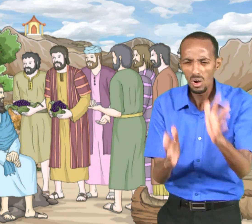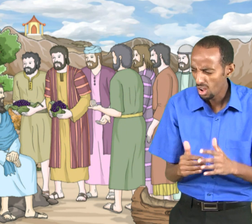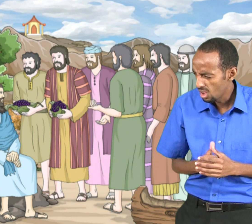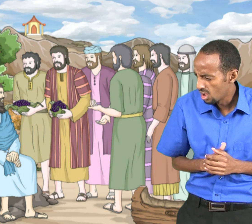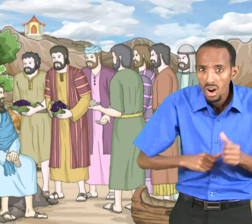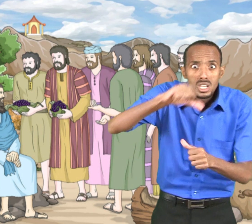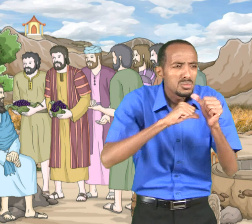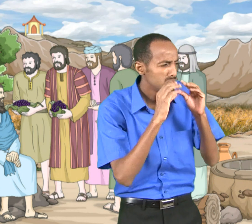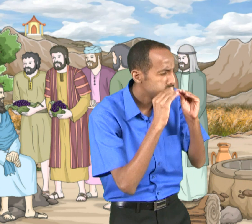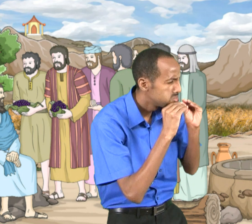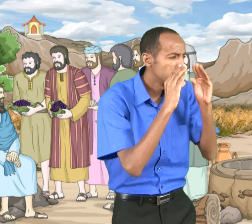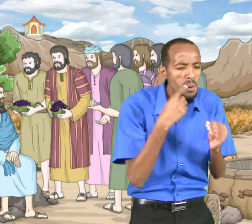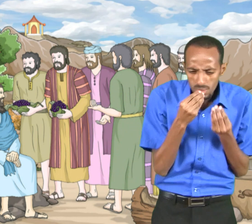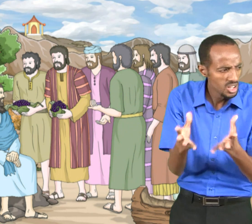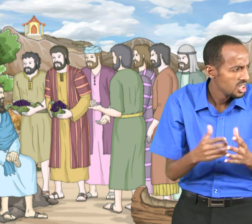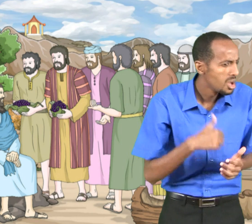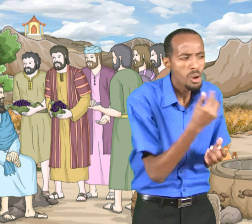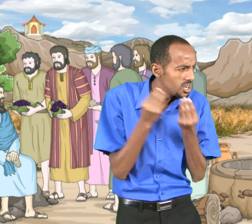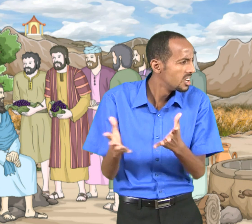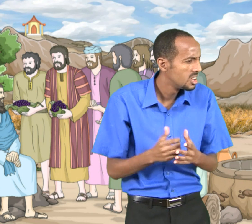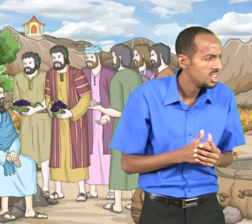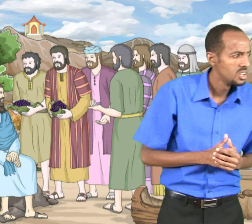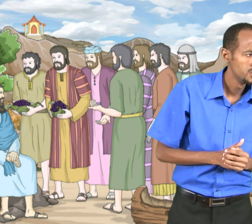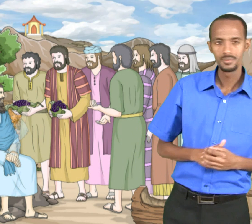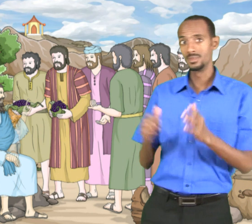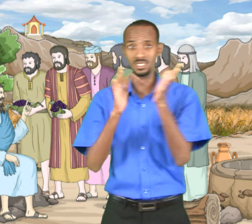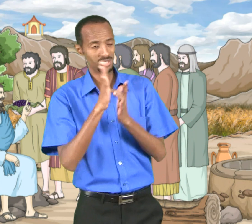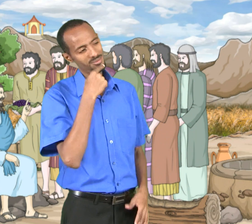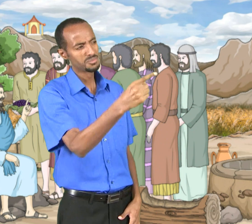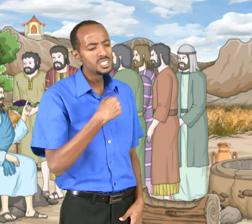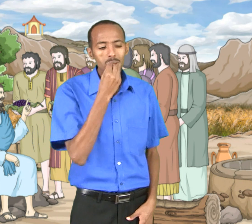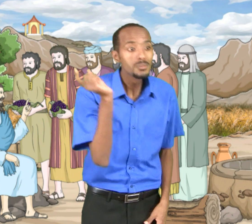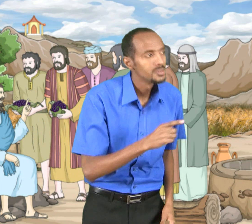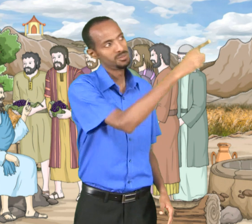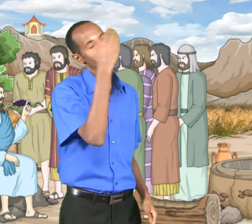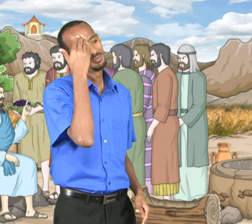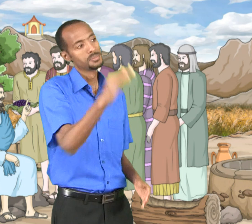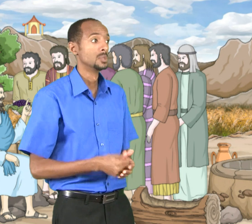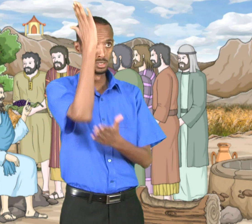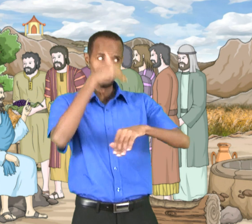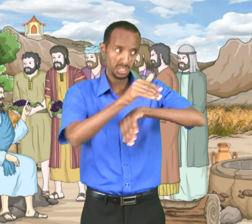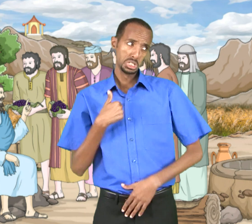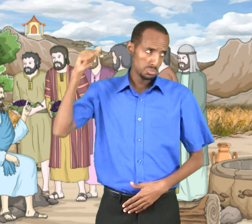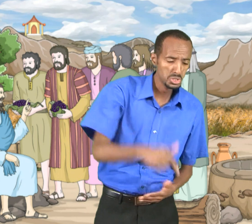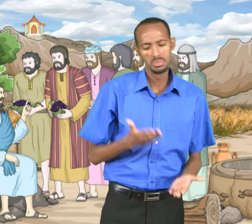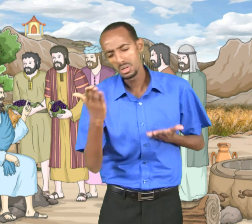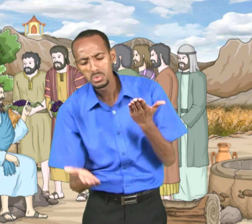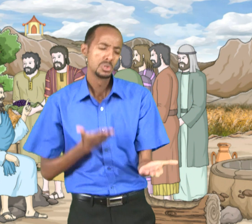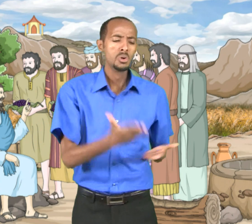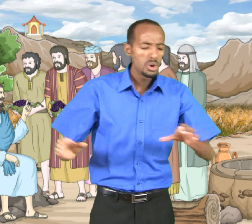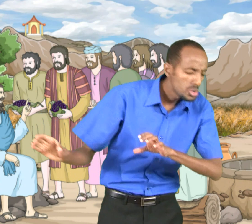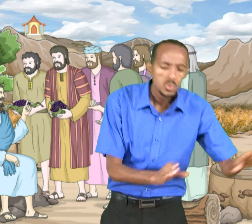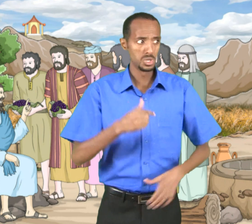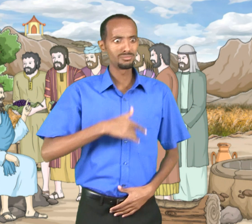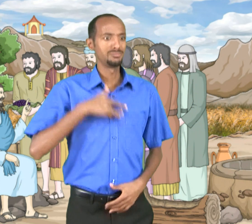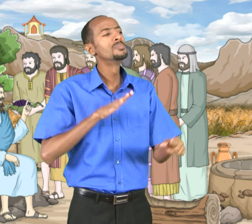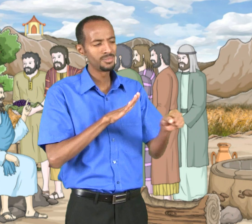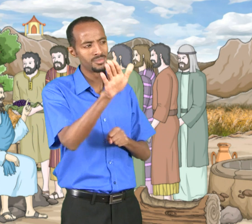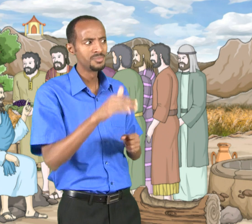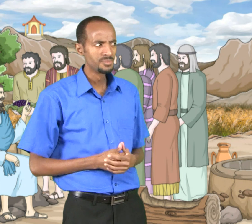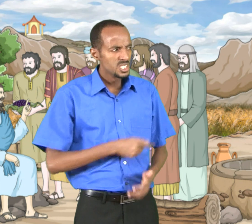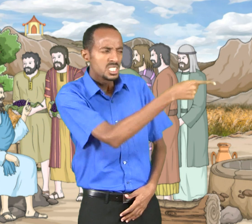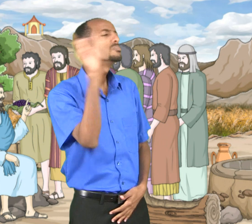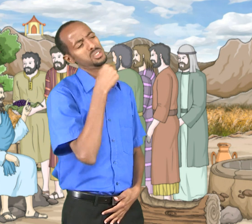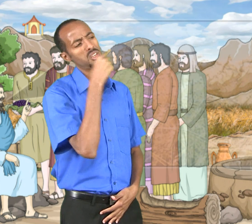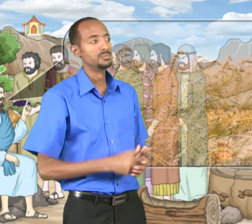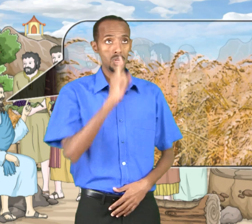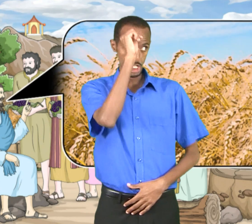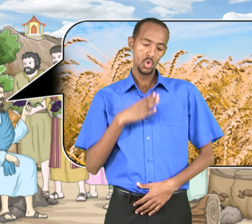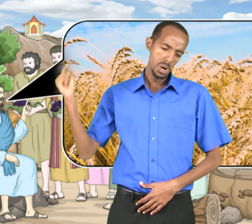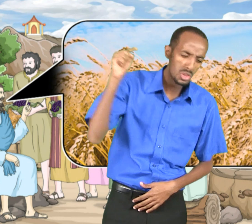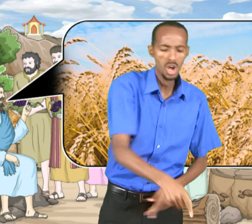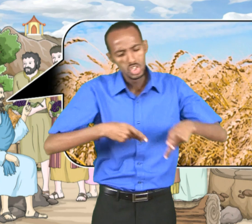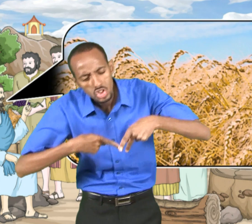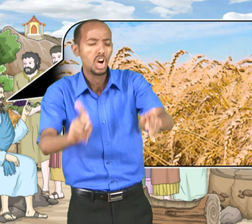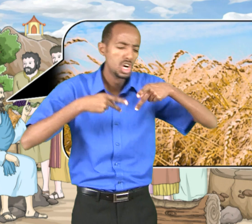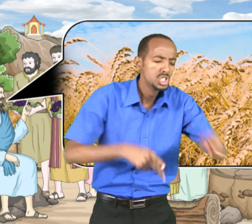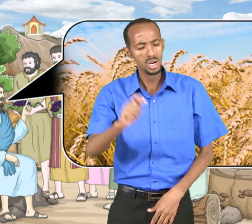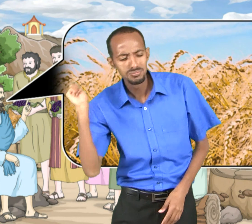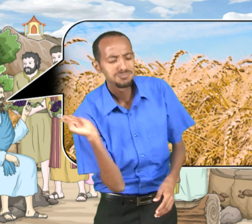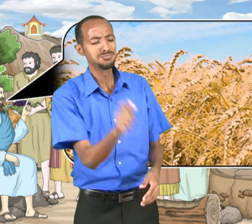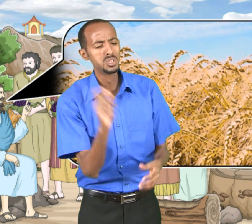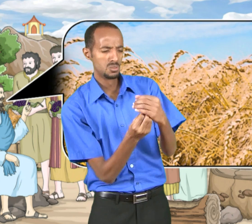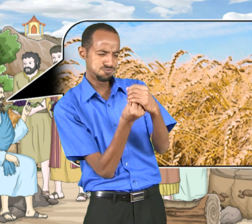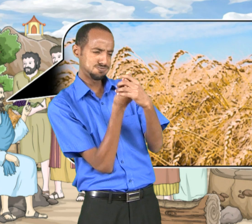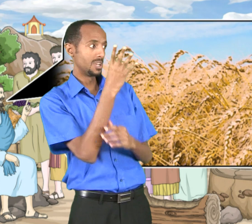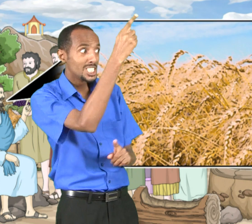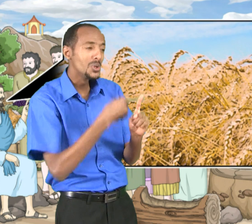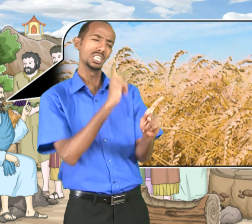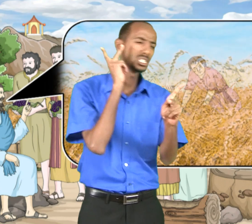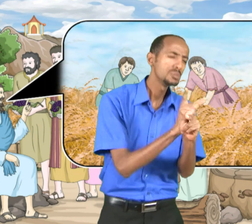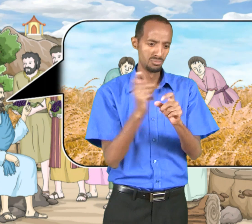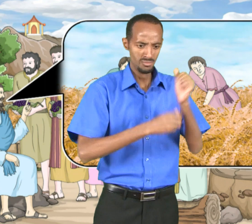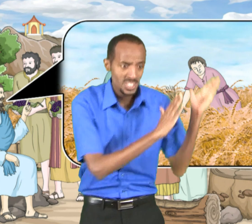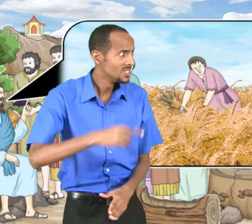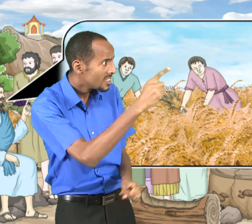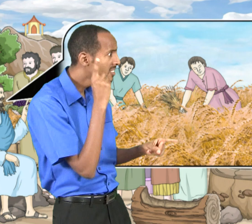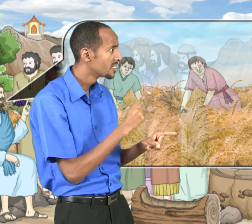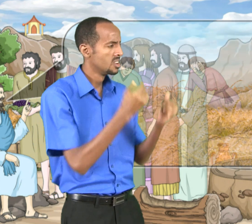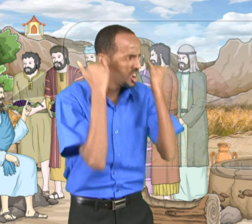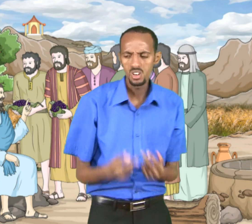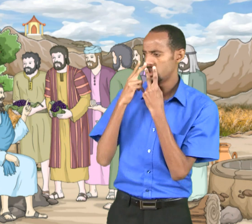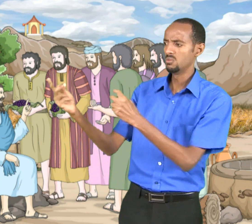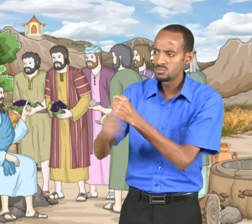So the disciples asked one another, “Could someone have brought Him food?” Jesus explained, “My food is to do the will of Him who sent Me and to finish His work.